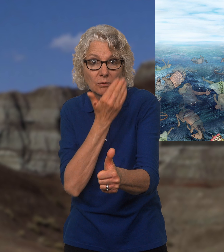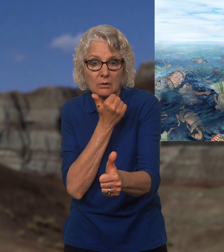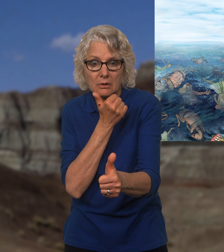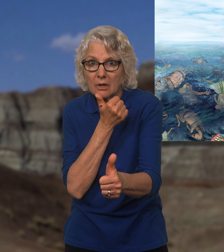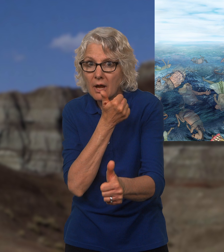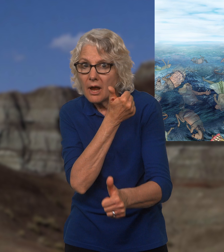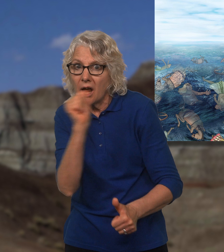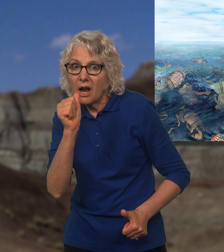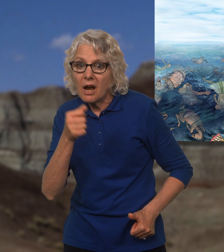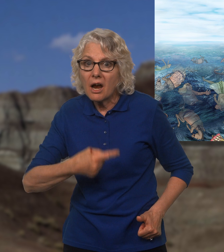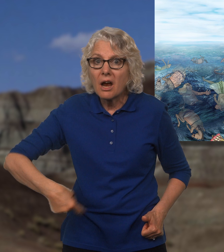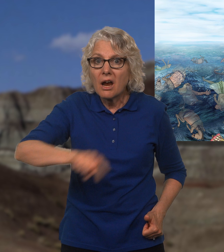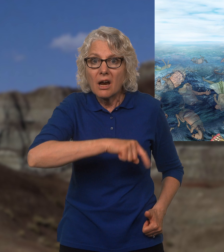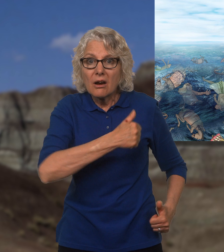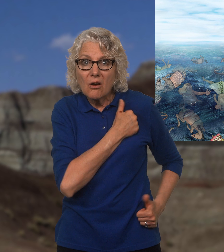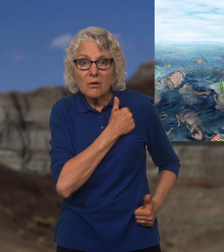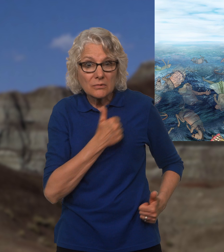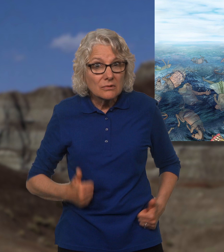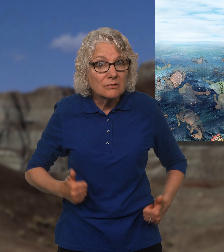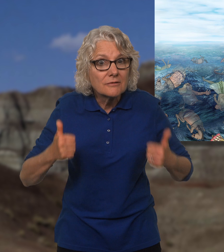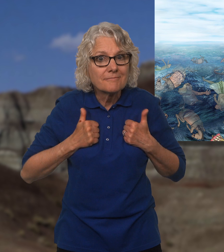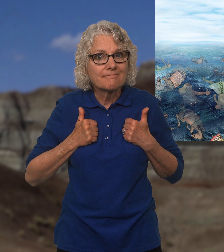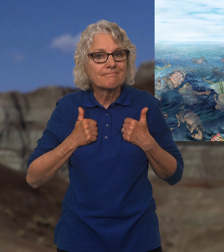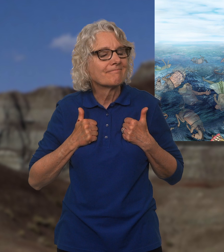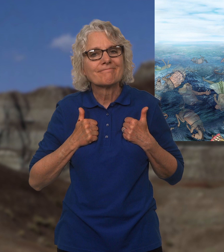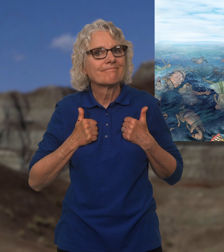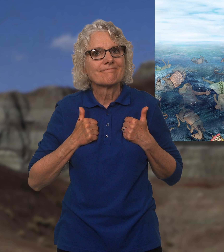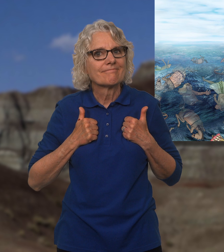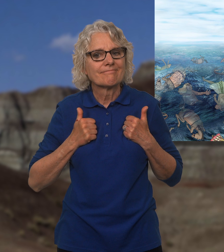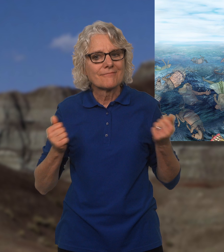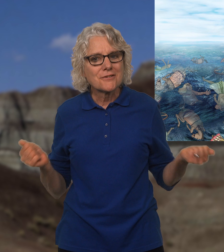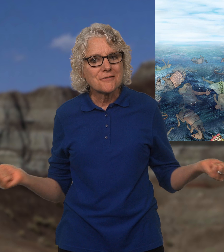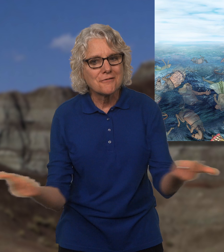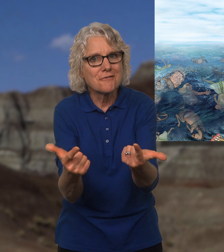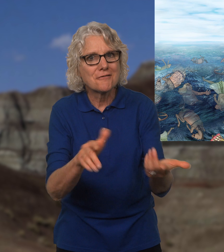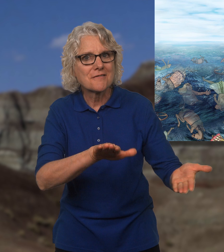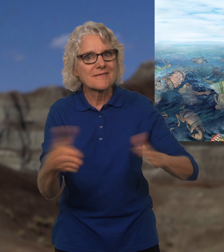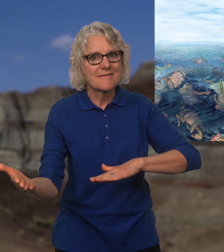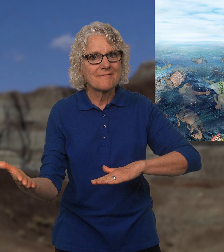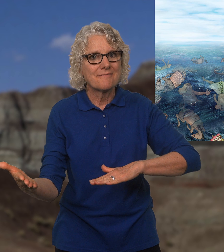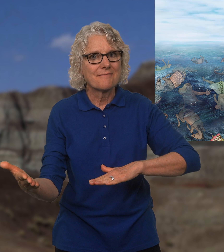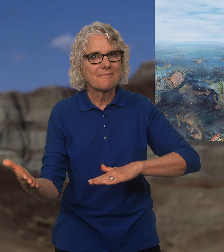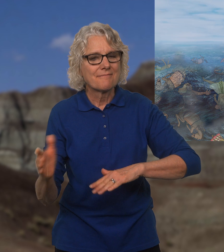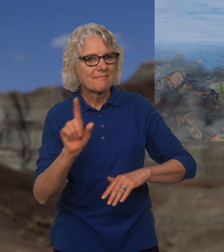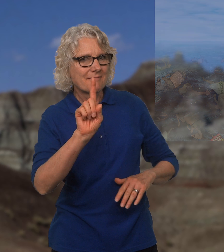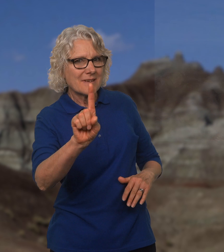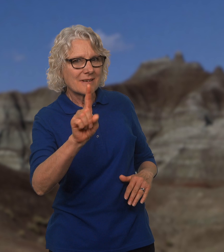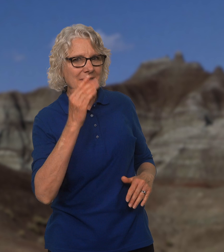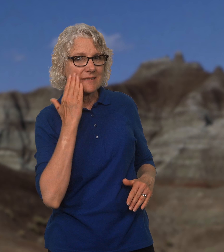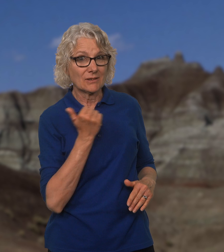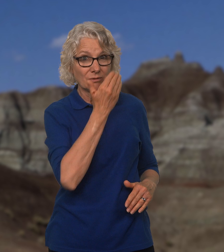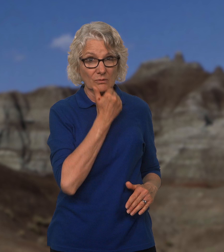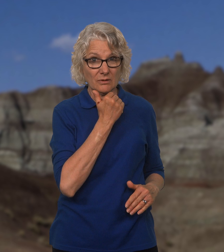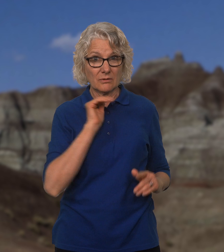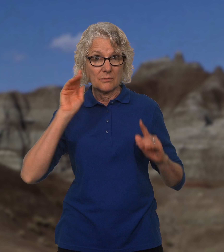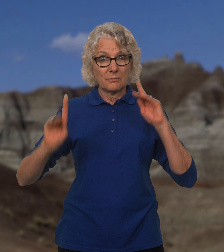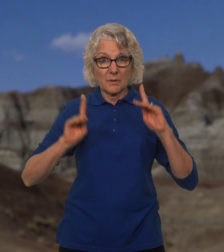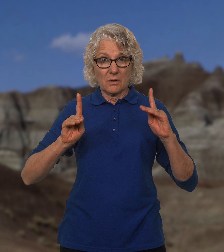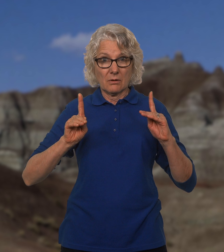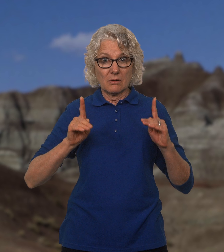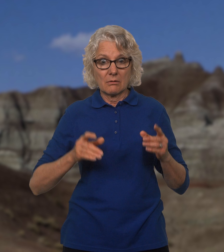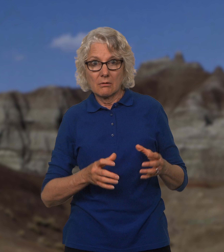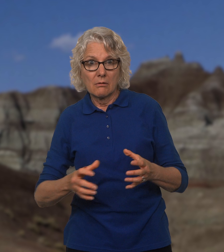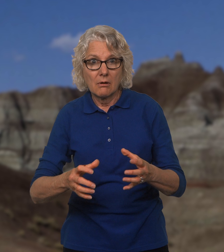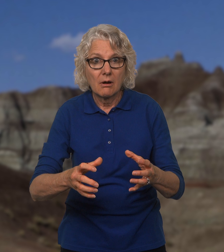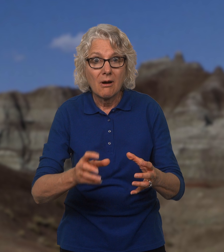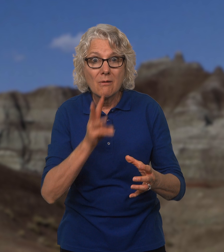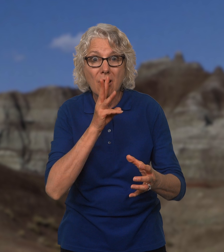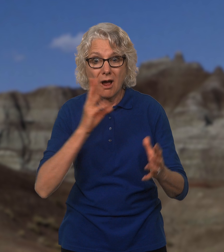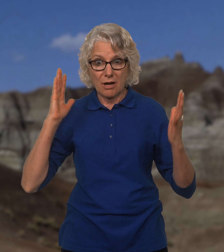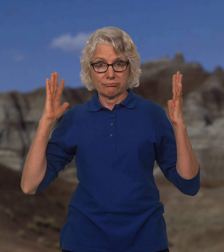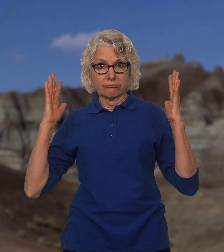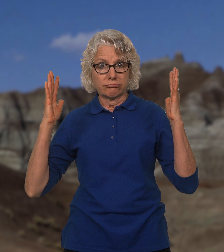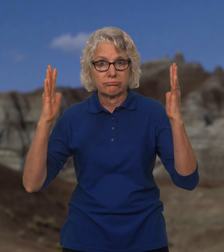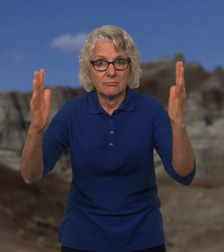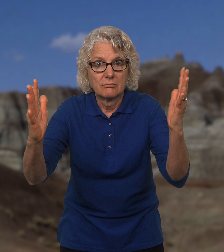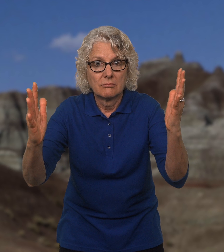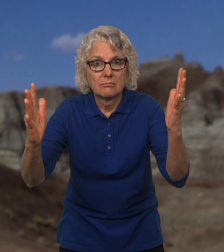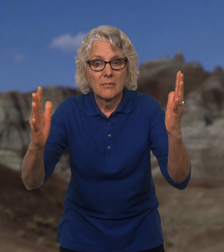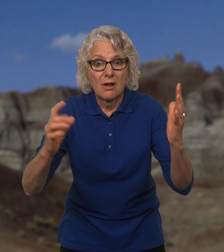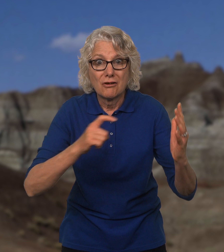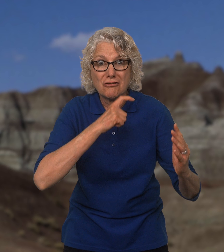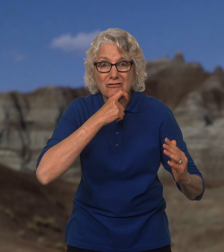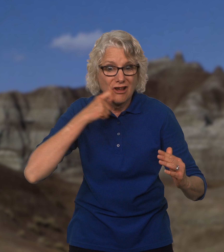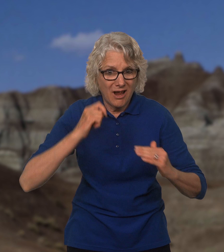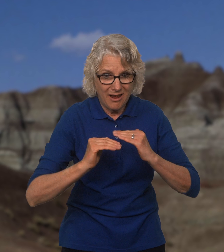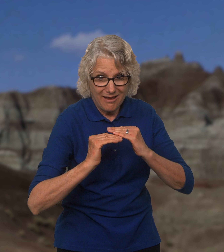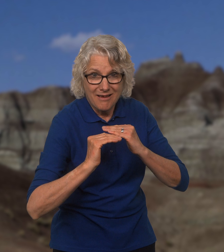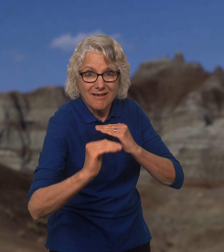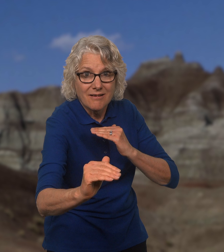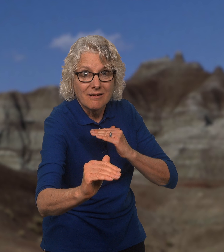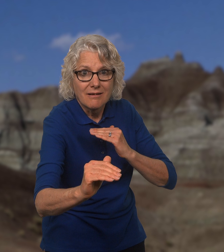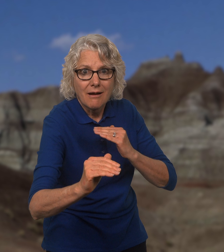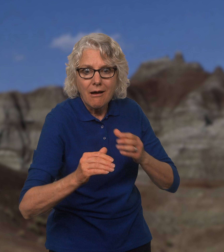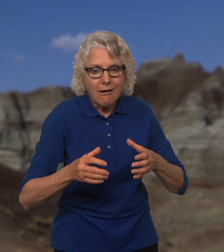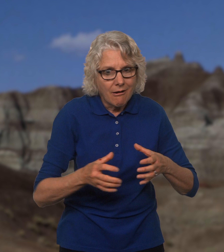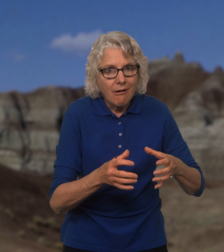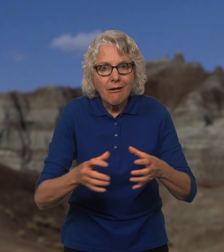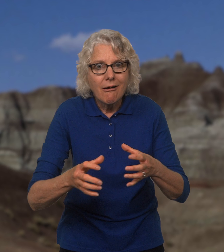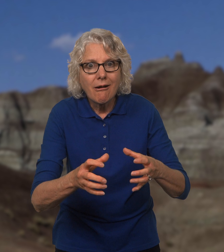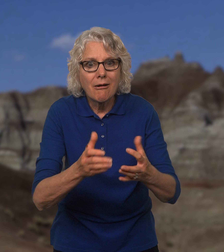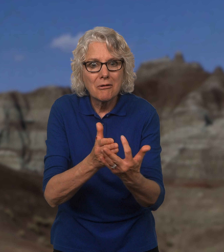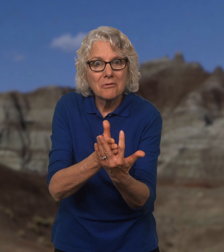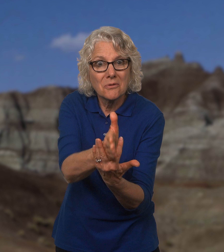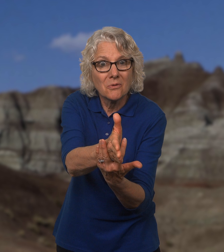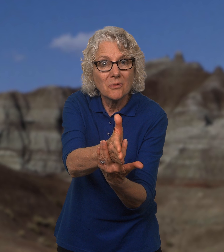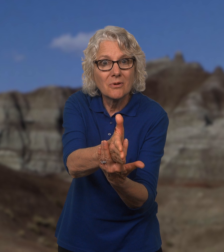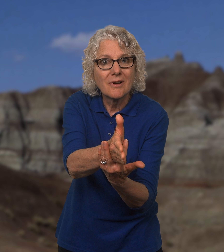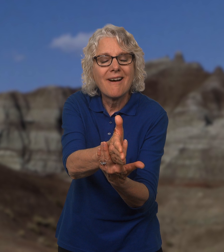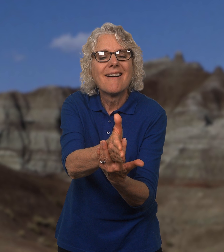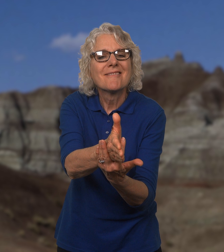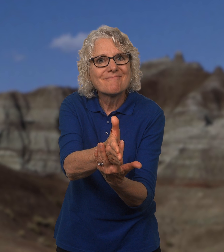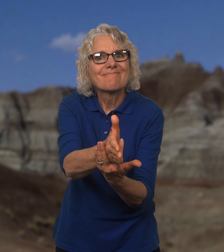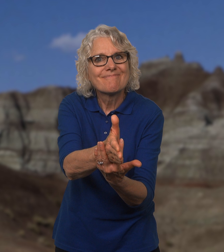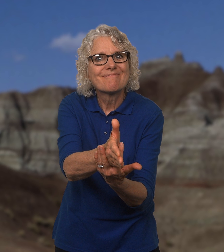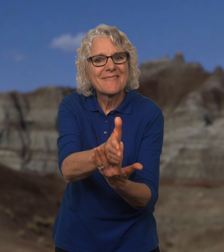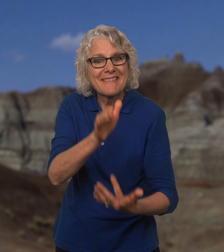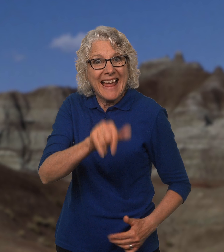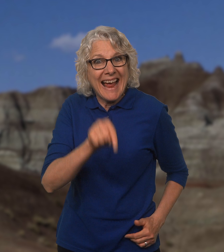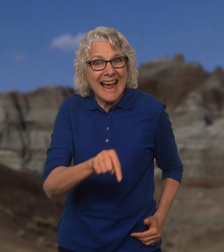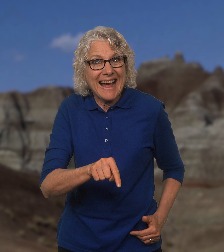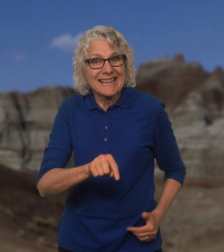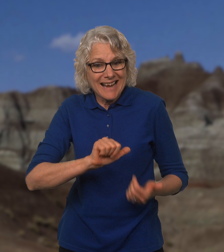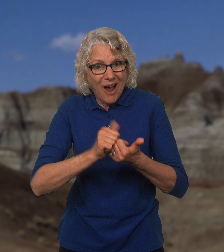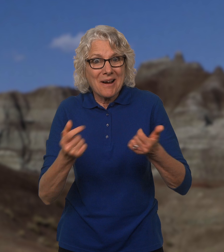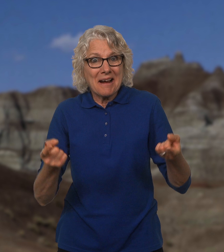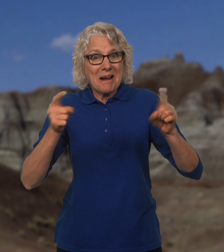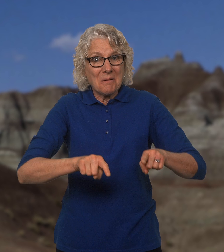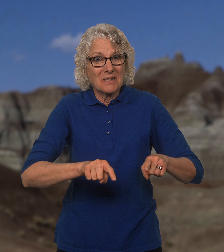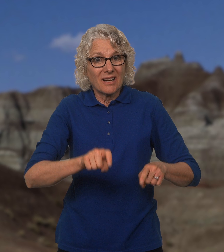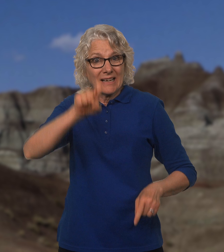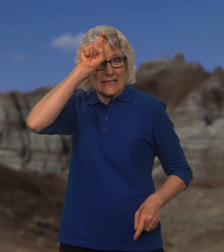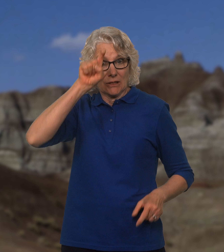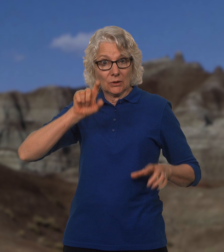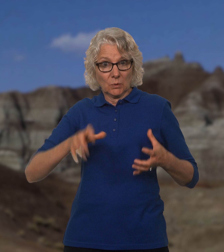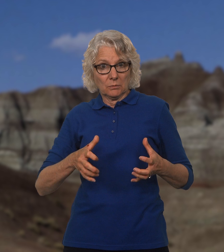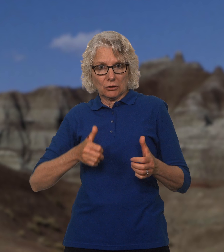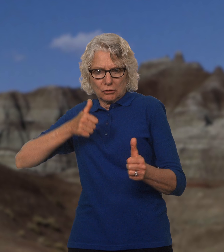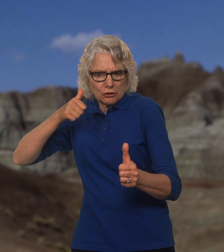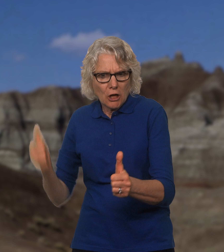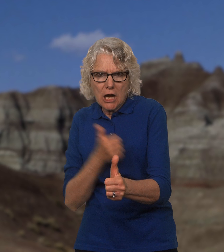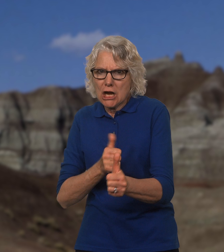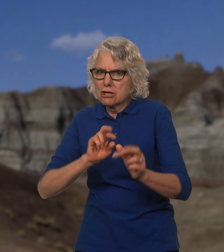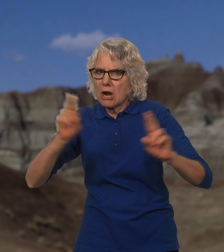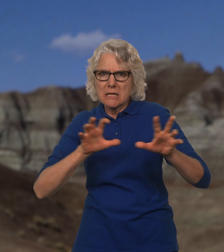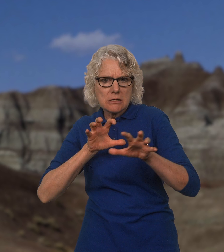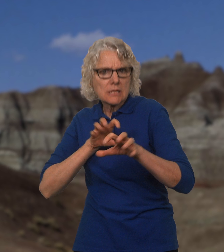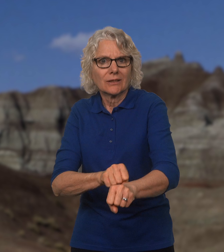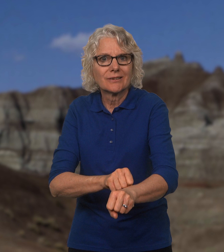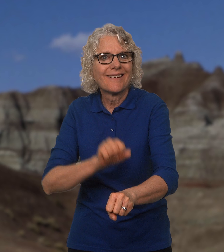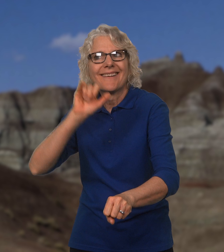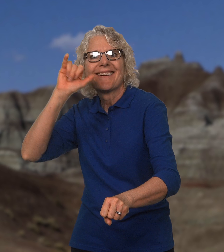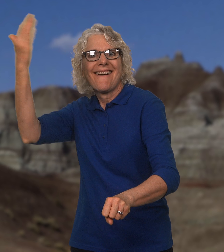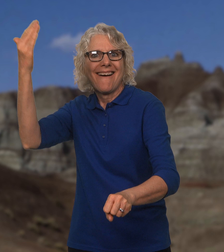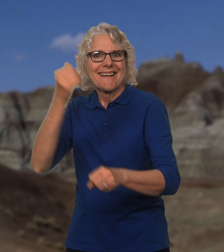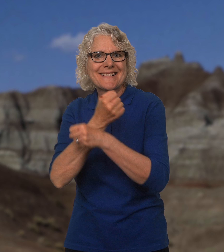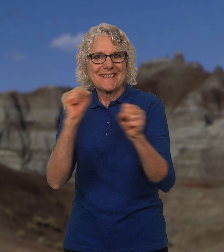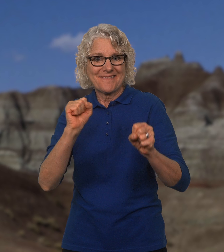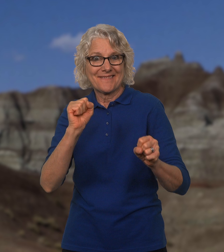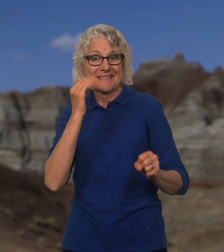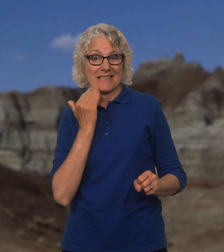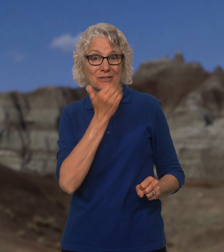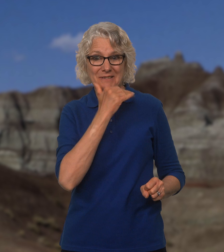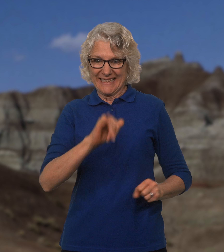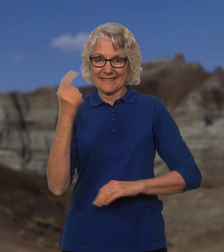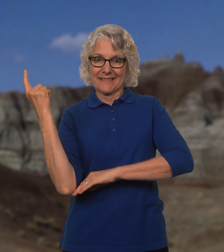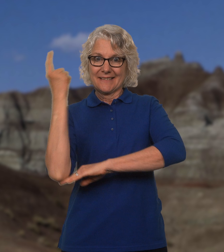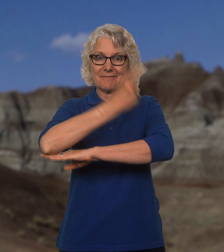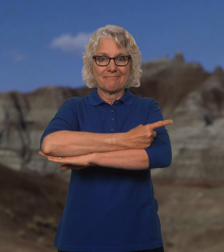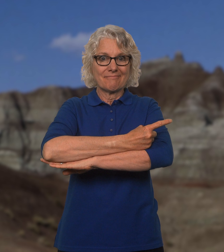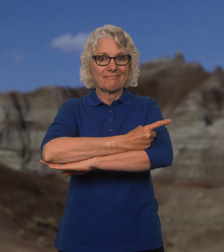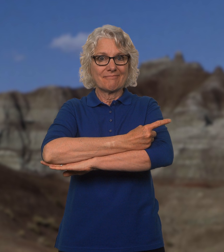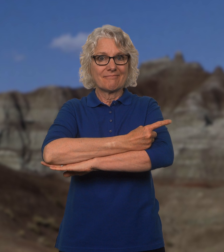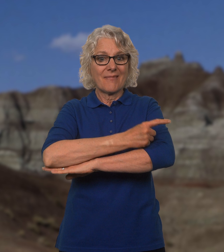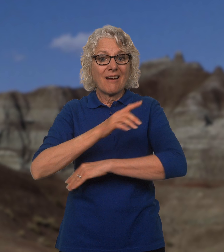Not one of them survived. But the Israelites had walked through the sea on dry ground, with walls of water on their right and on their left.